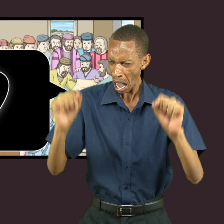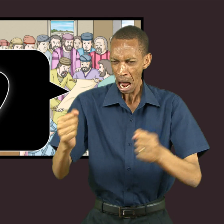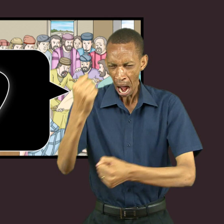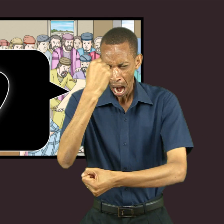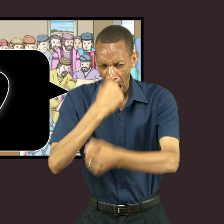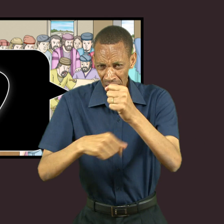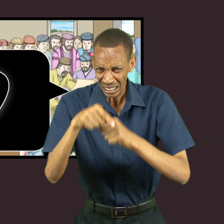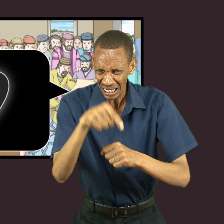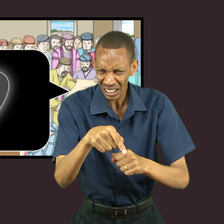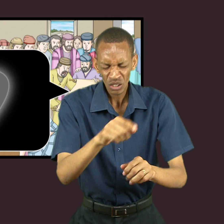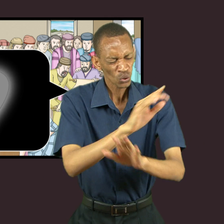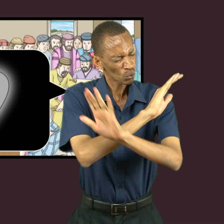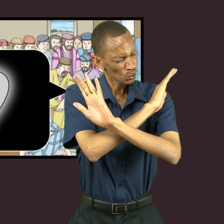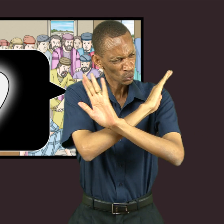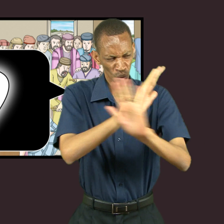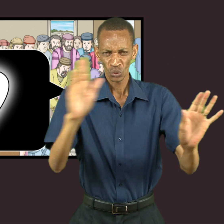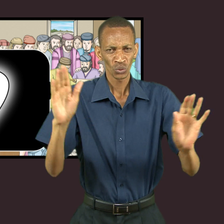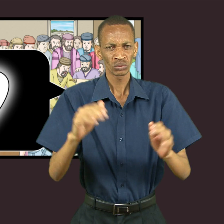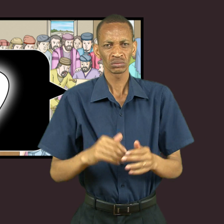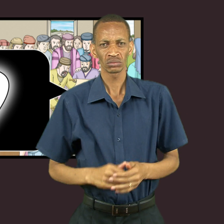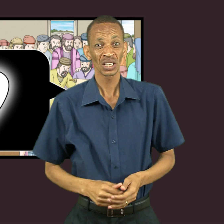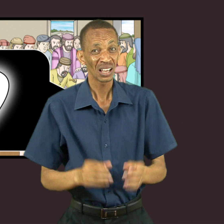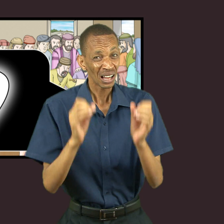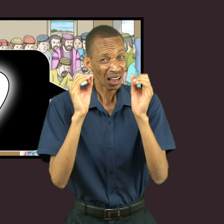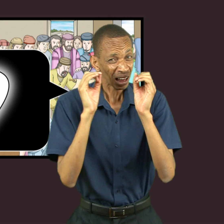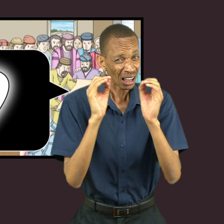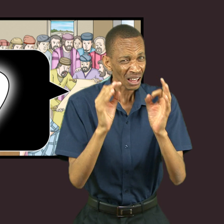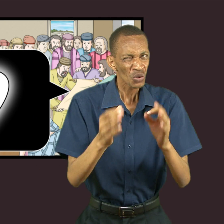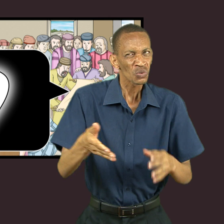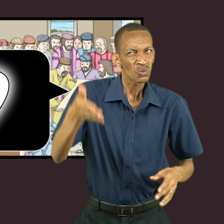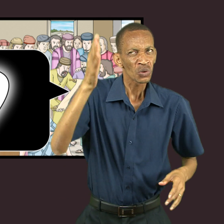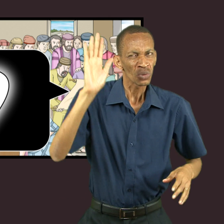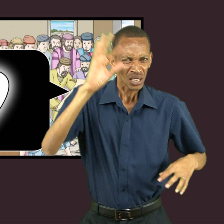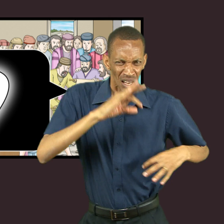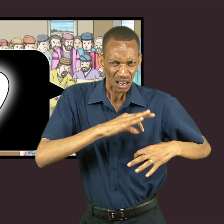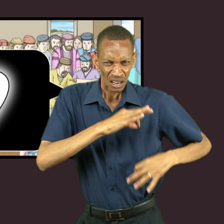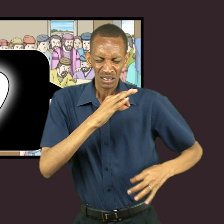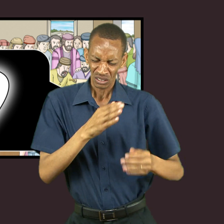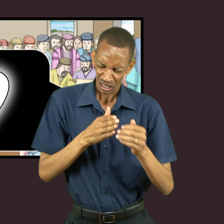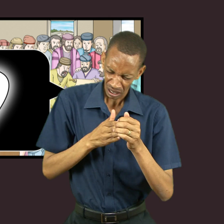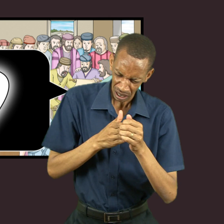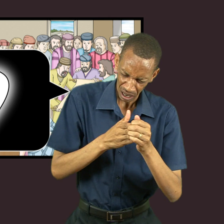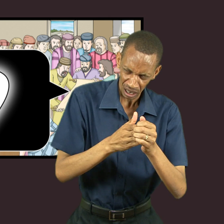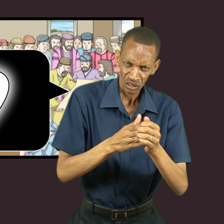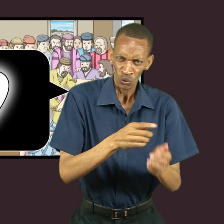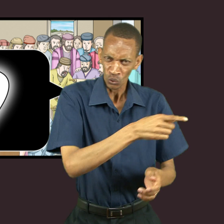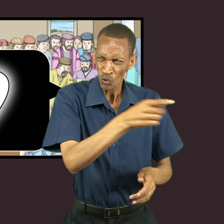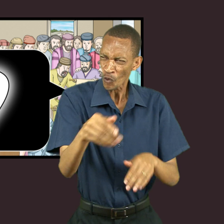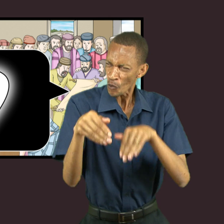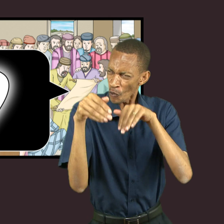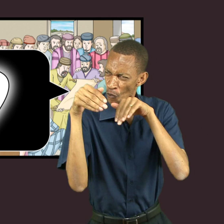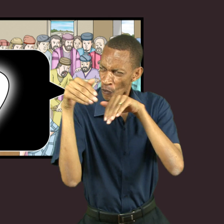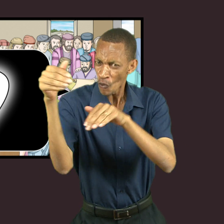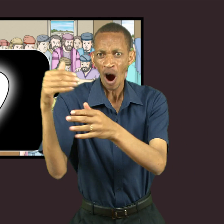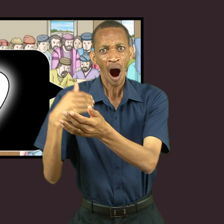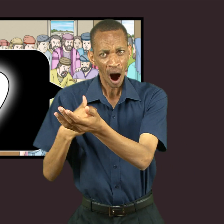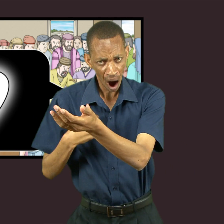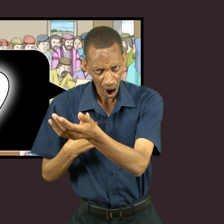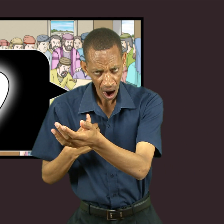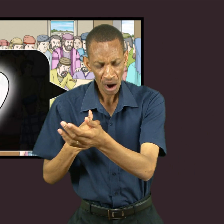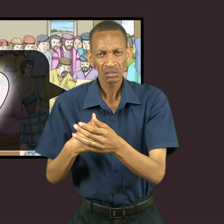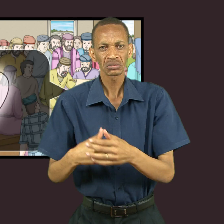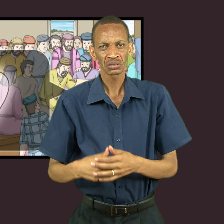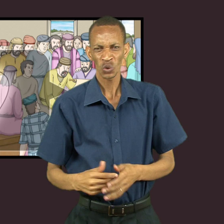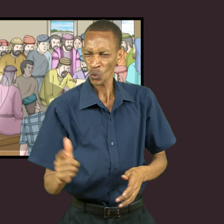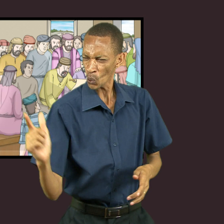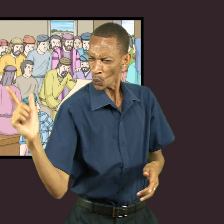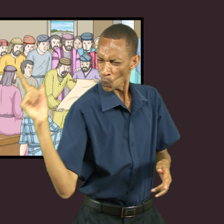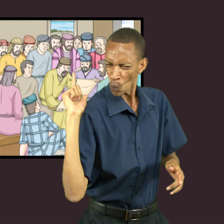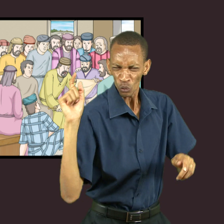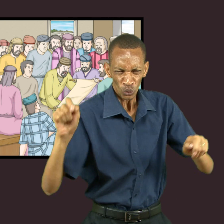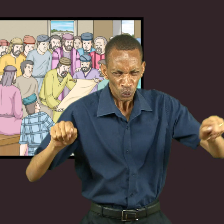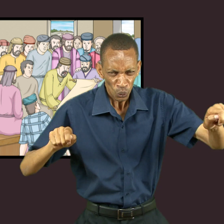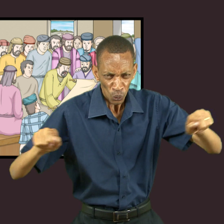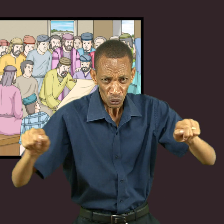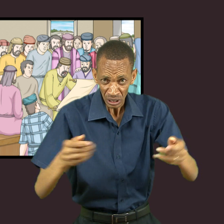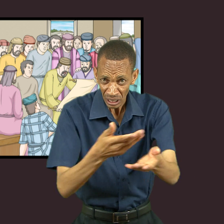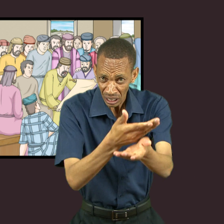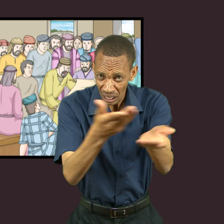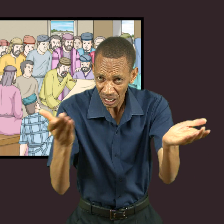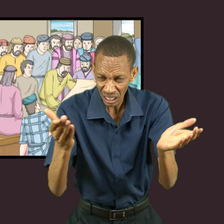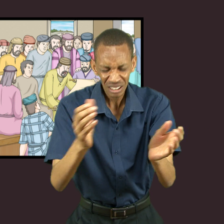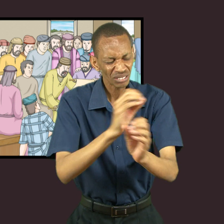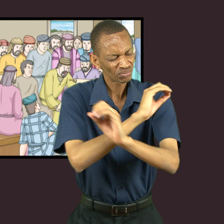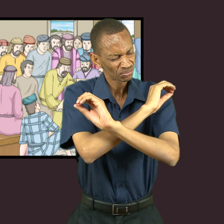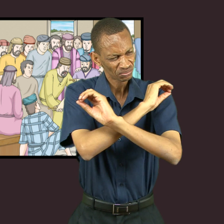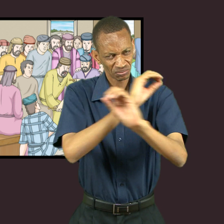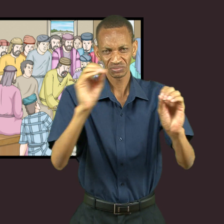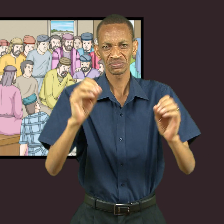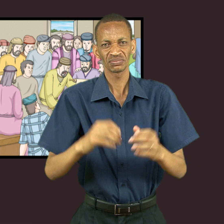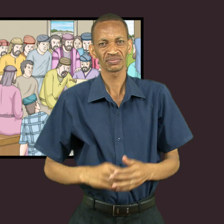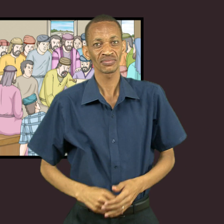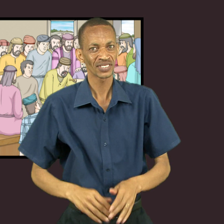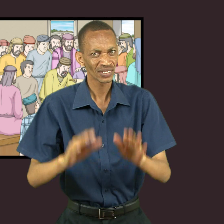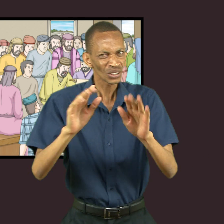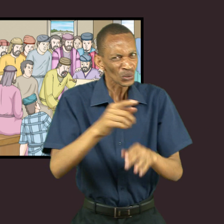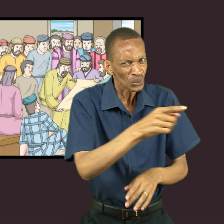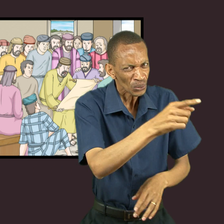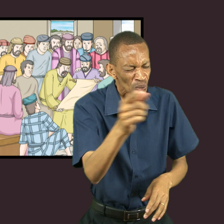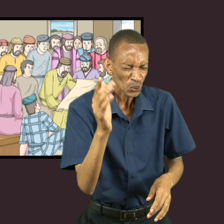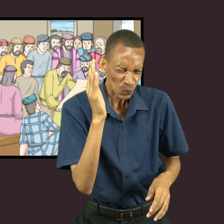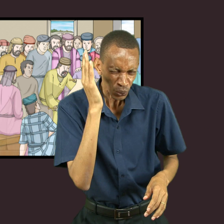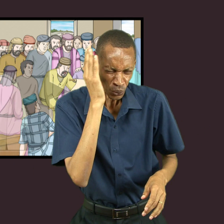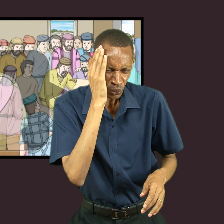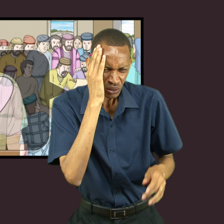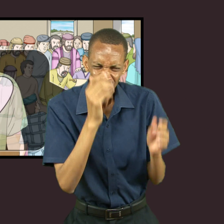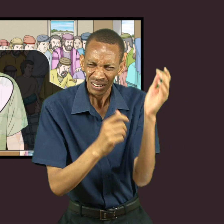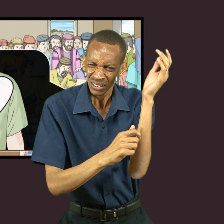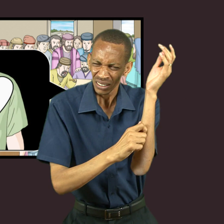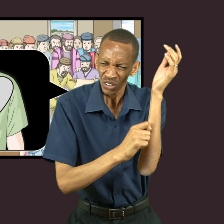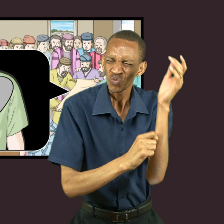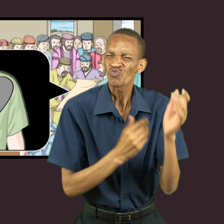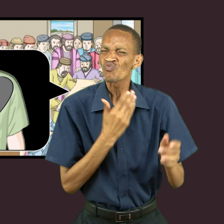But if you are led by the Spirit, you are not under the law.